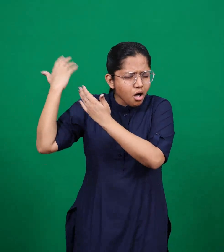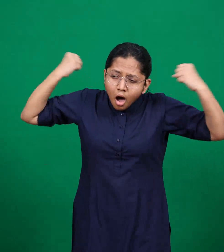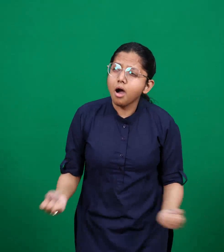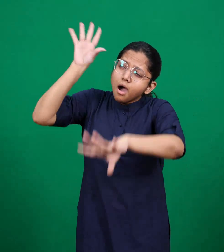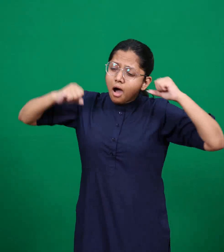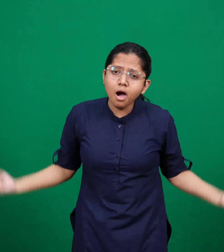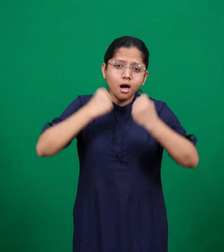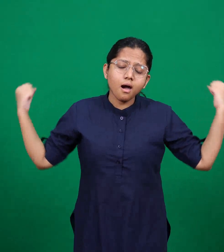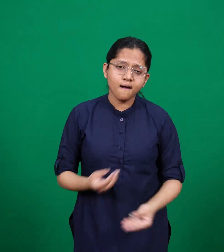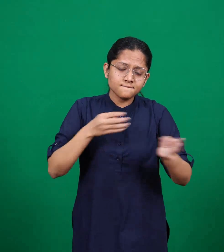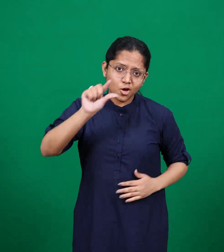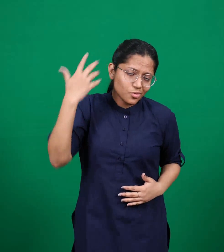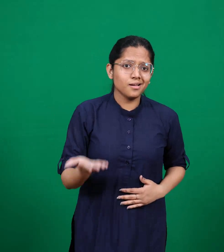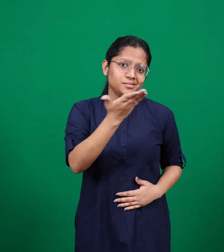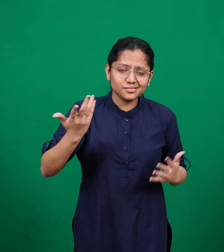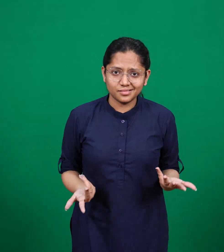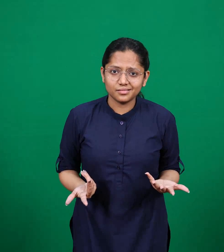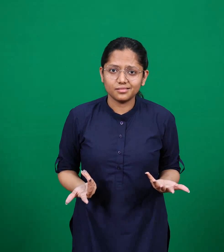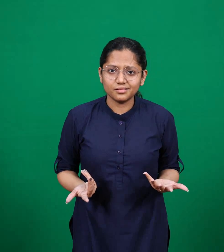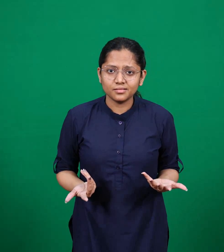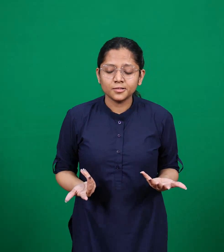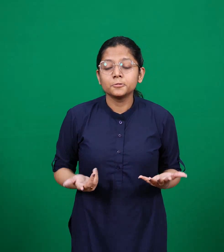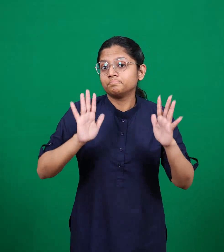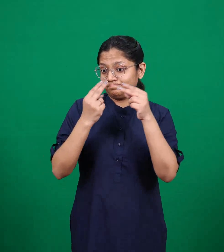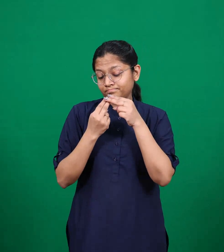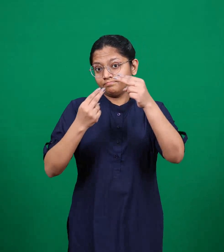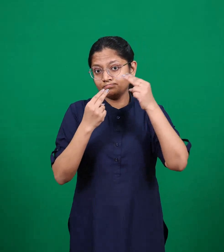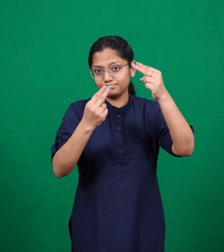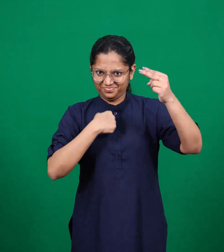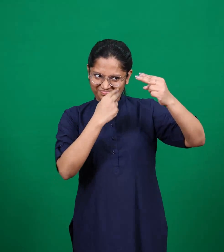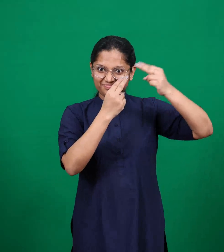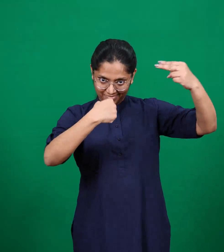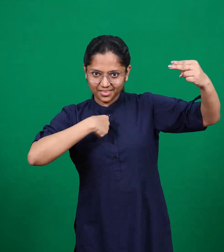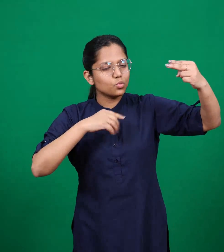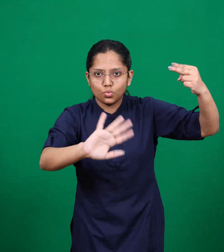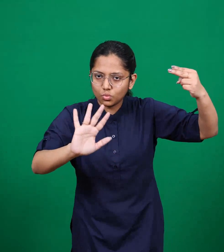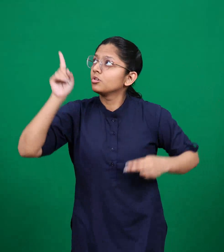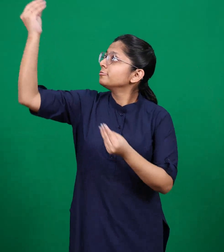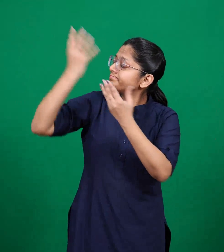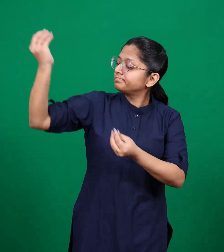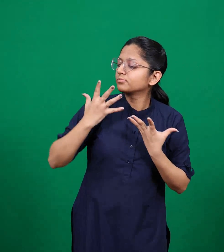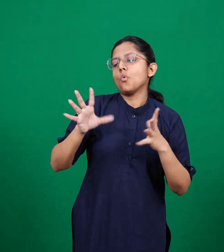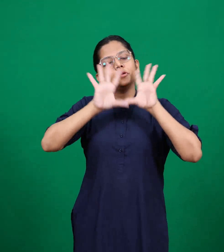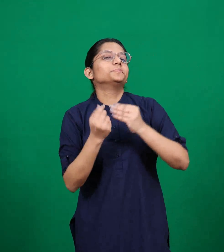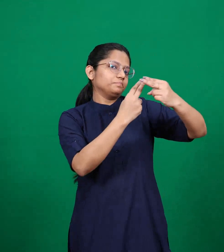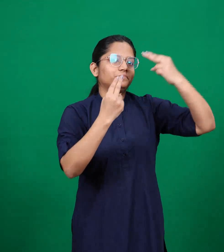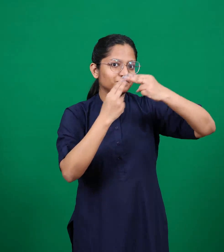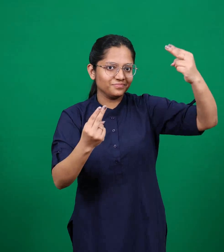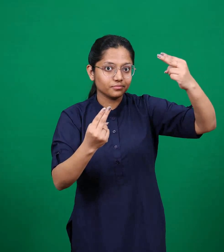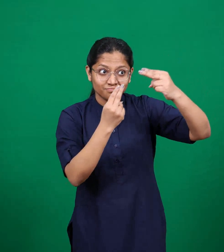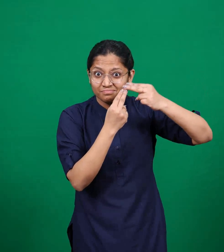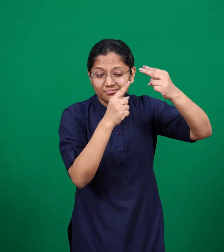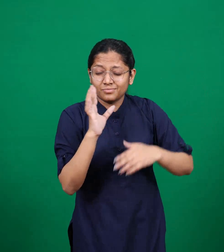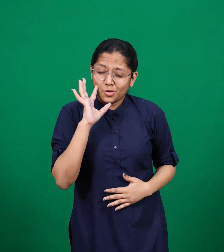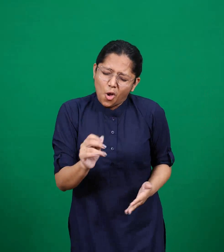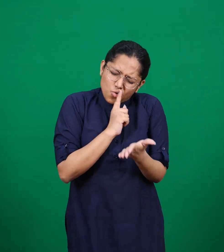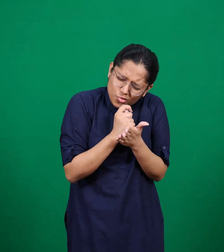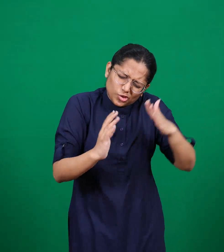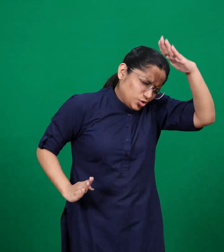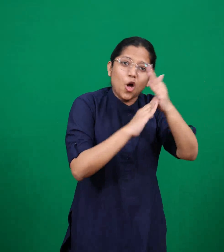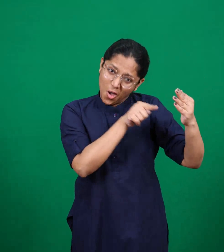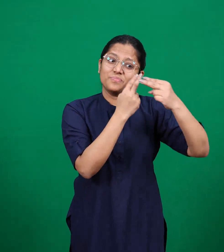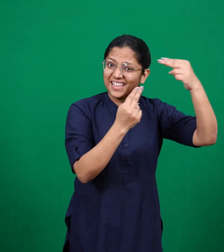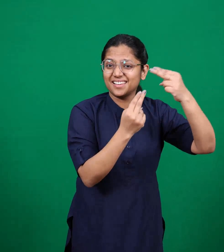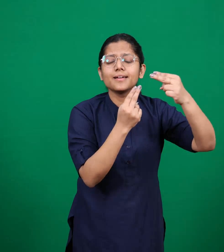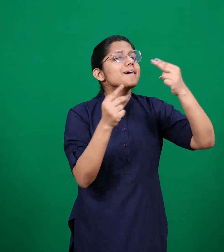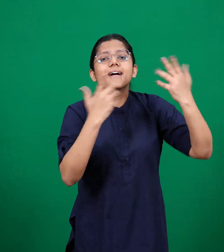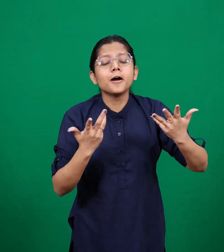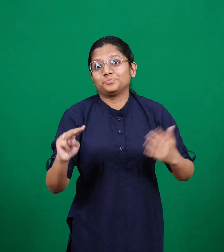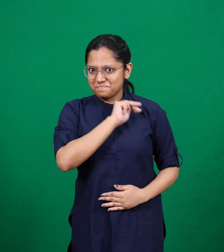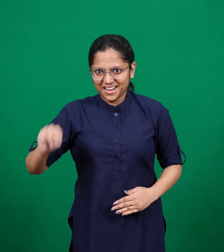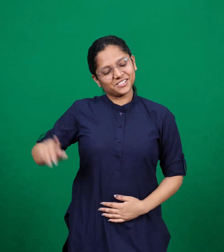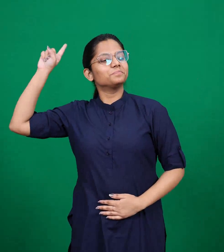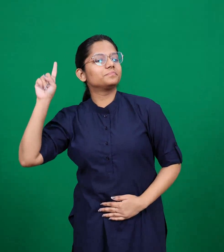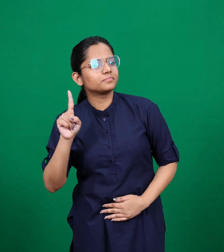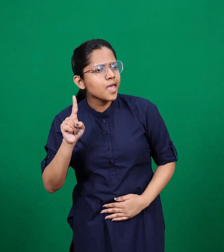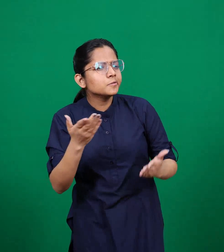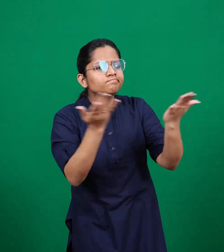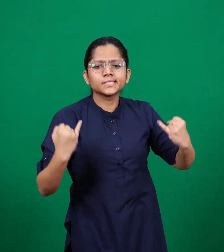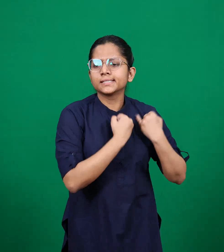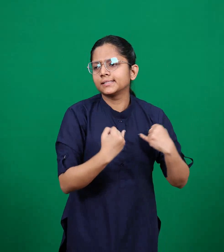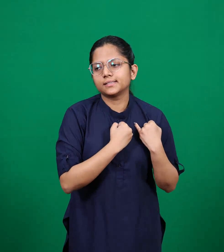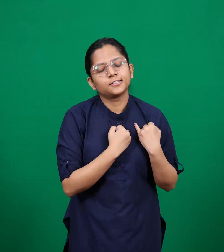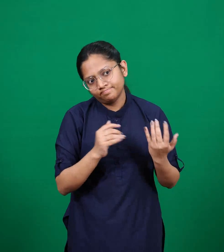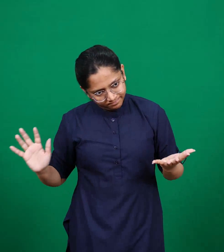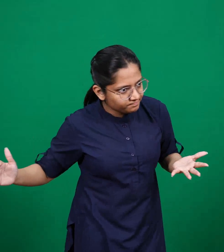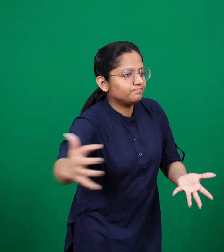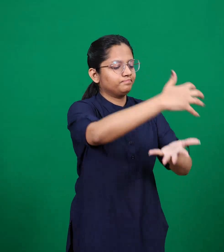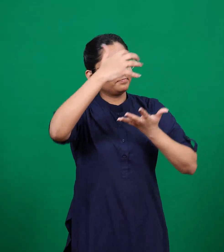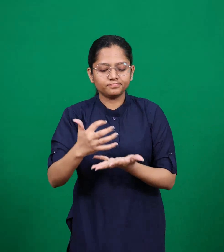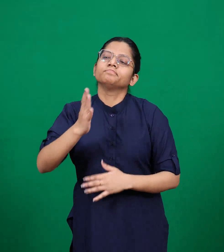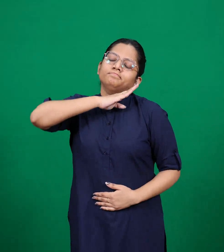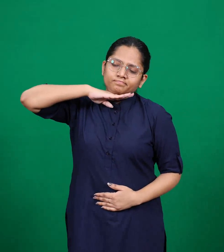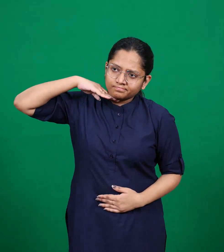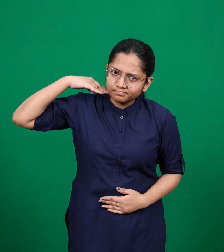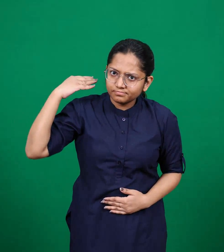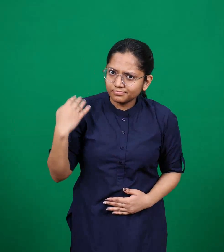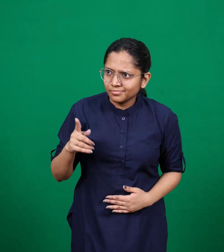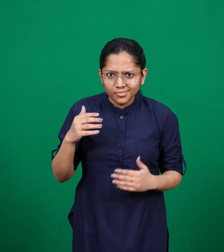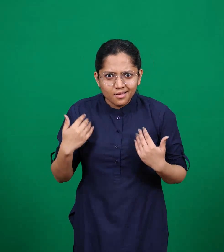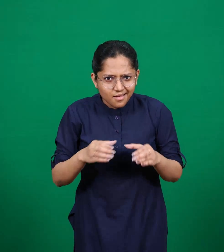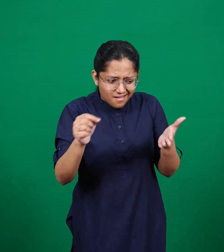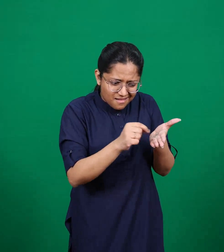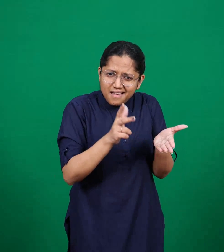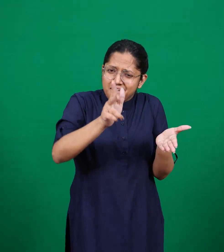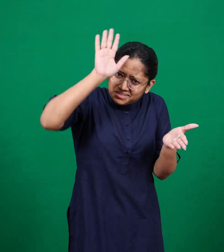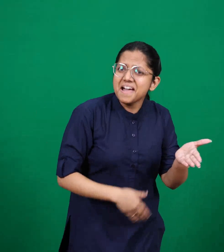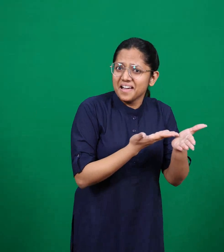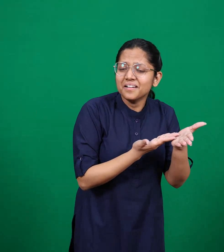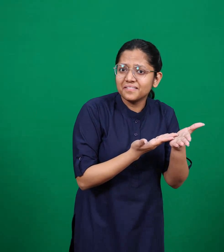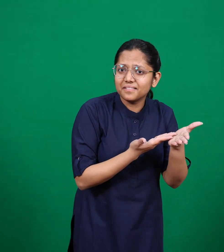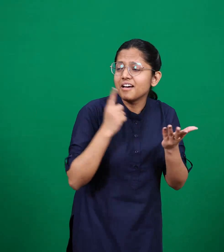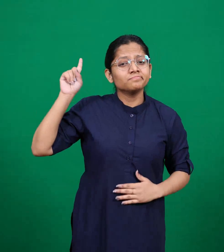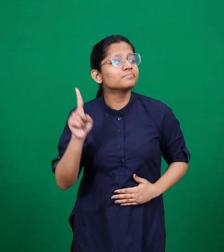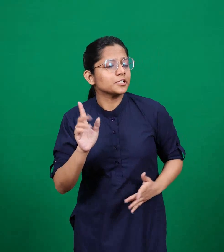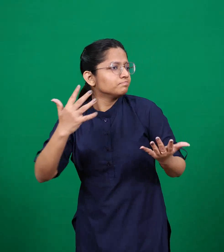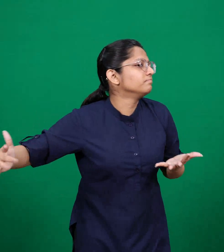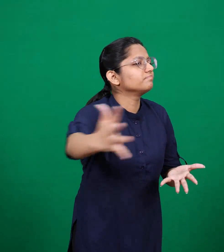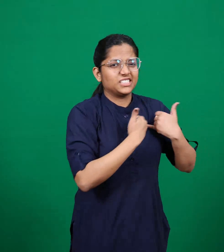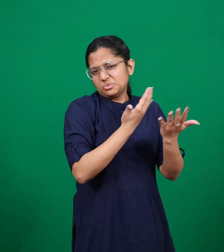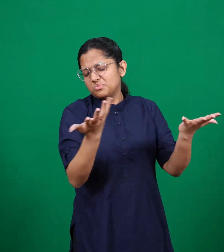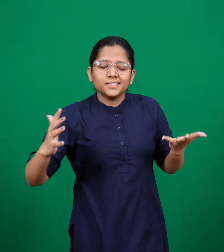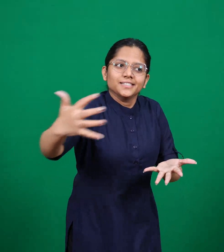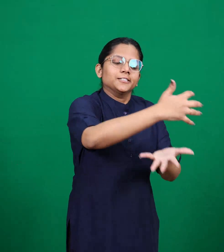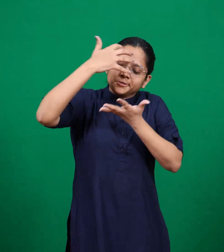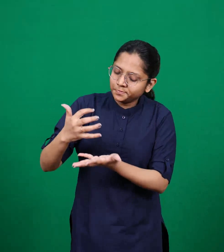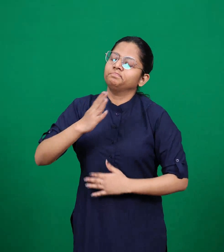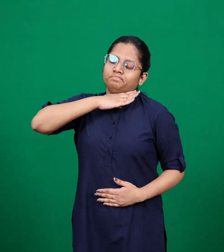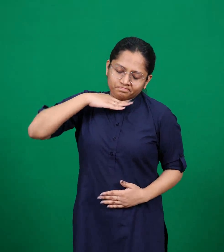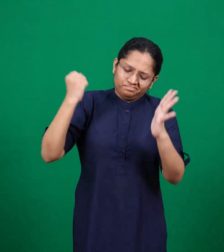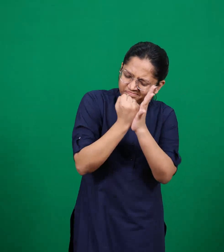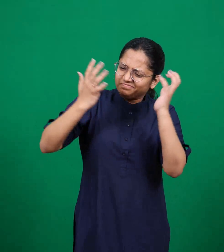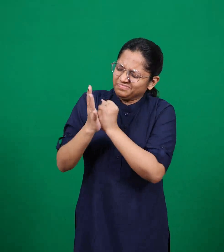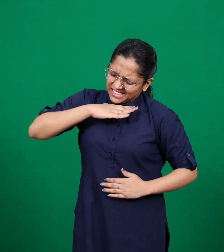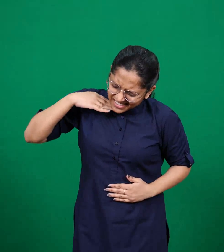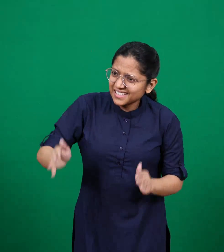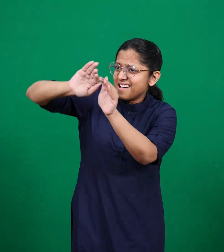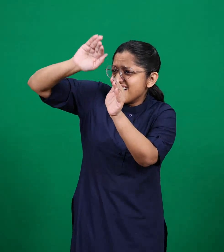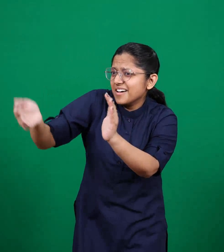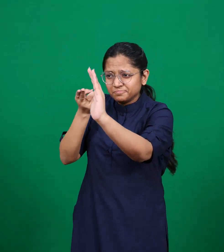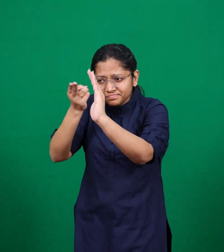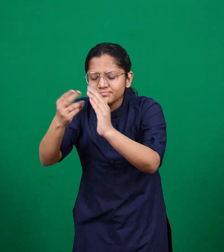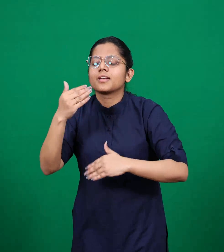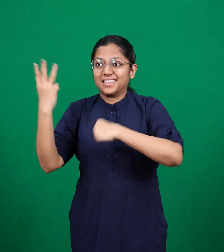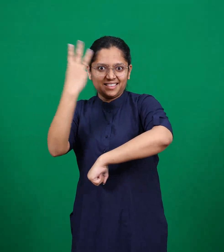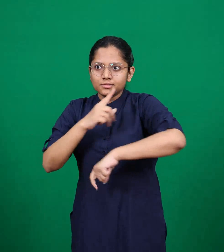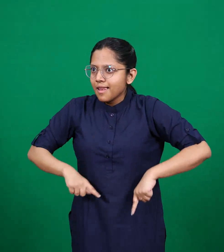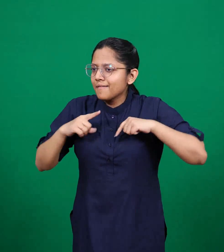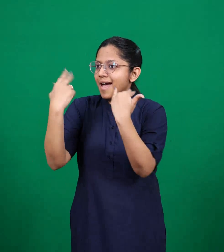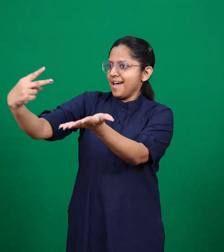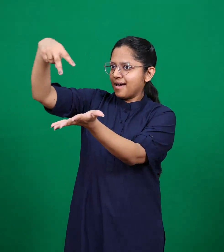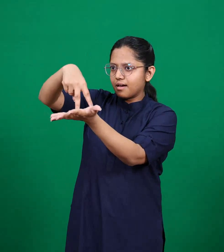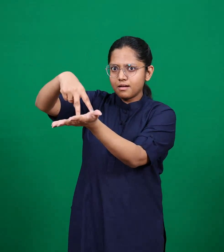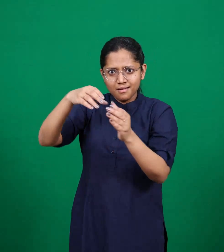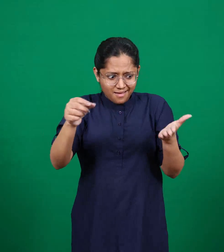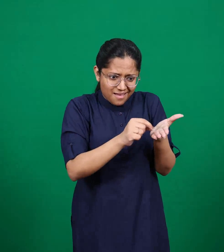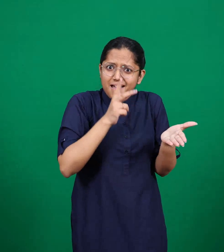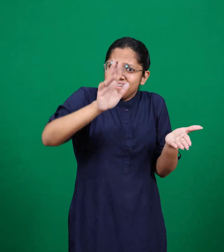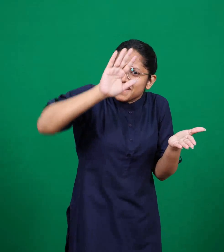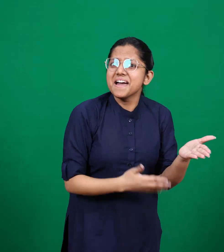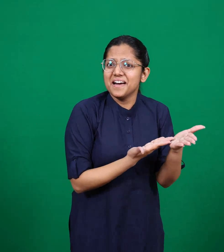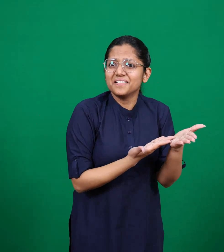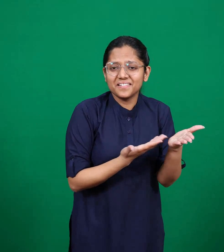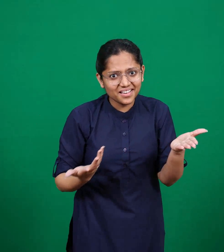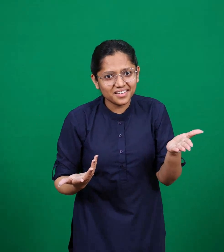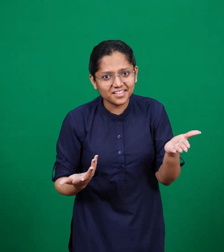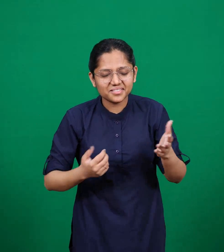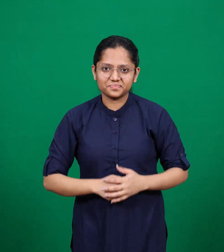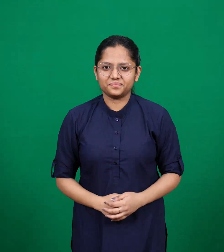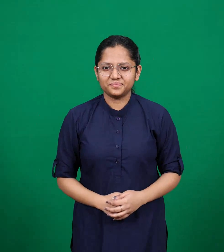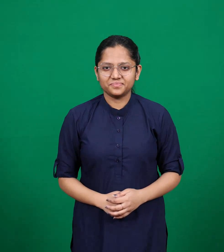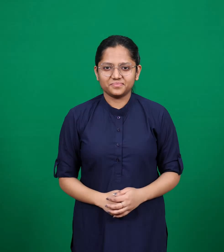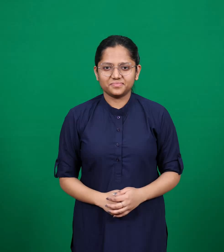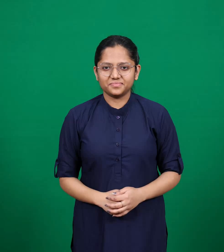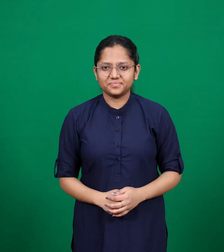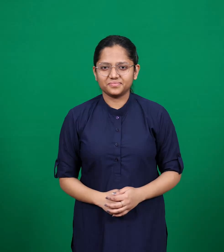For what I received I passed on to you as of first importance: that Christ died for our sins according to the Scriptures, that He was buried, that He was raised on the third day according to the Scriptures,